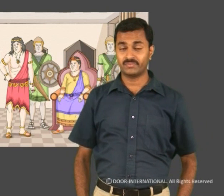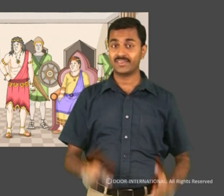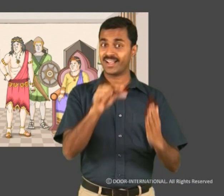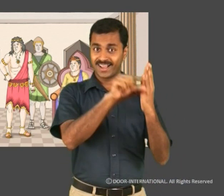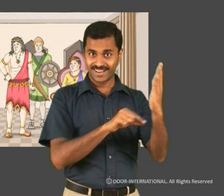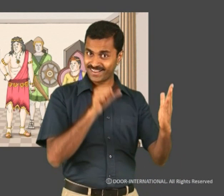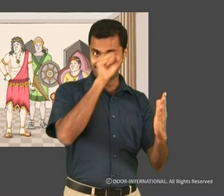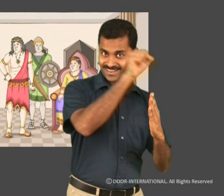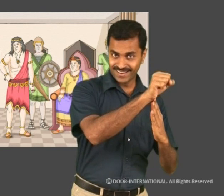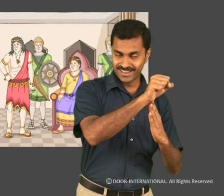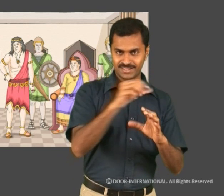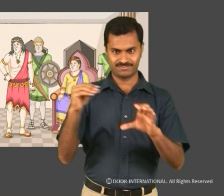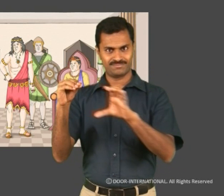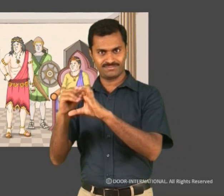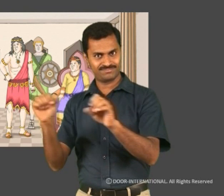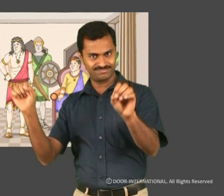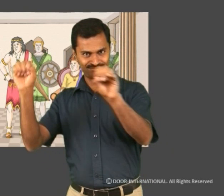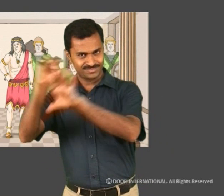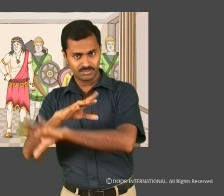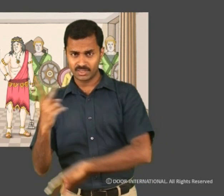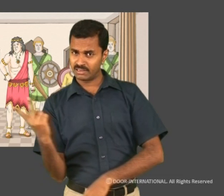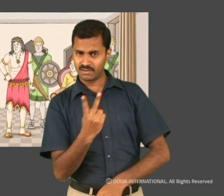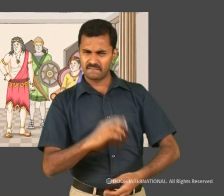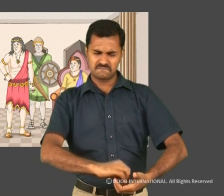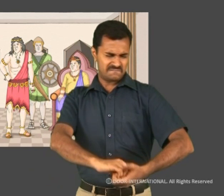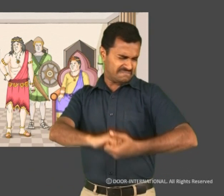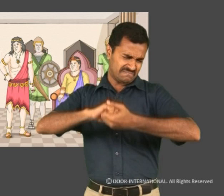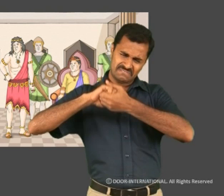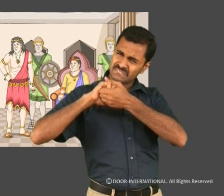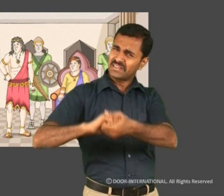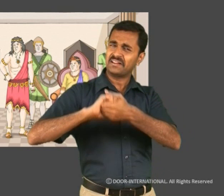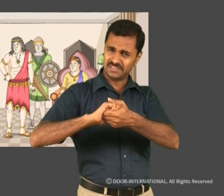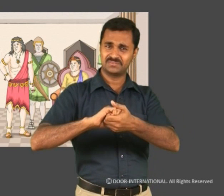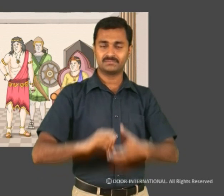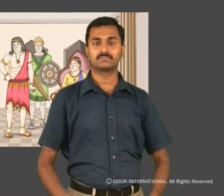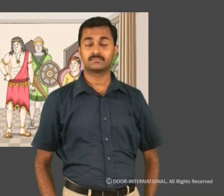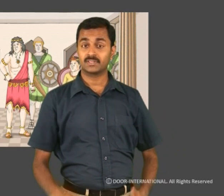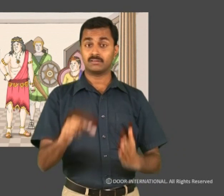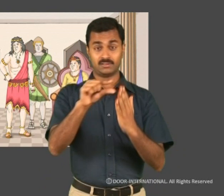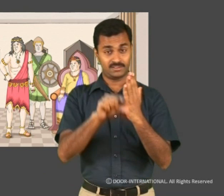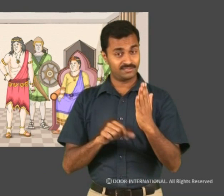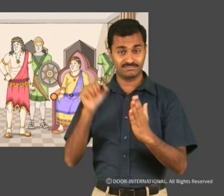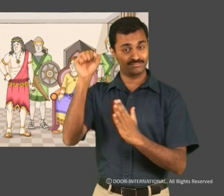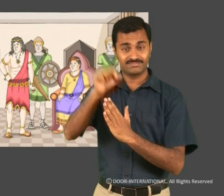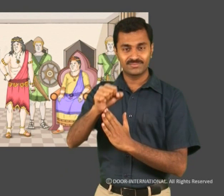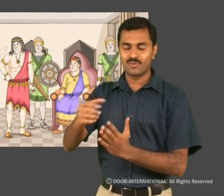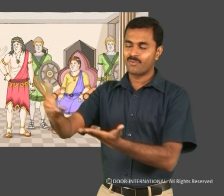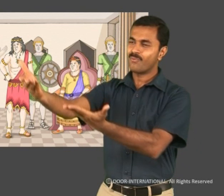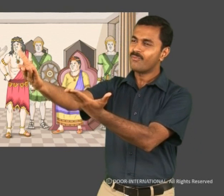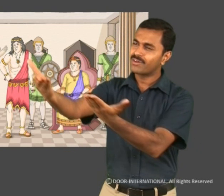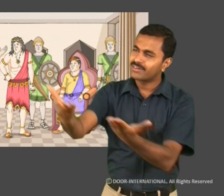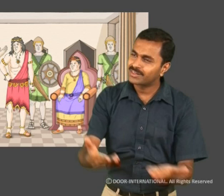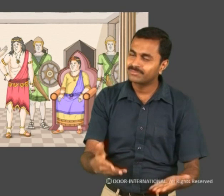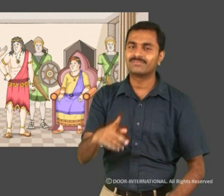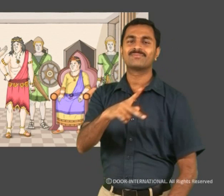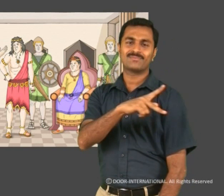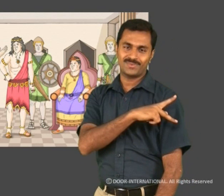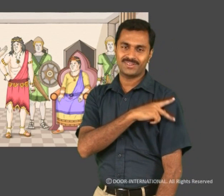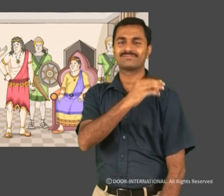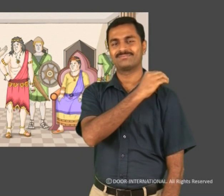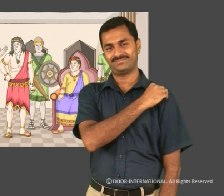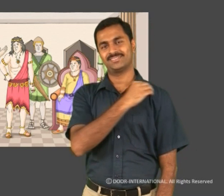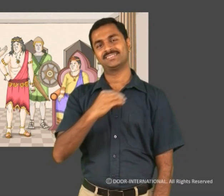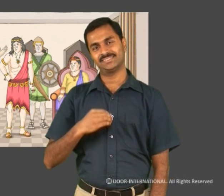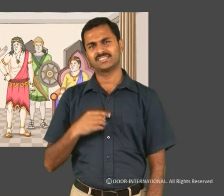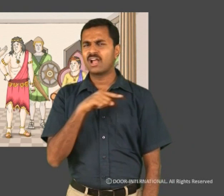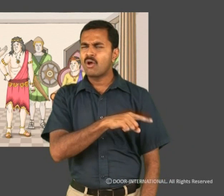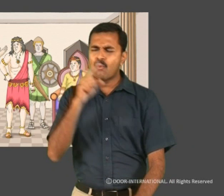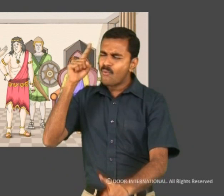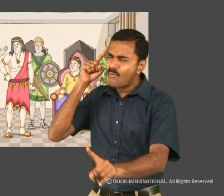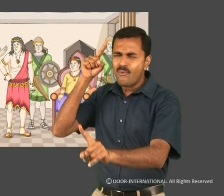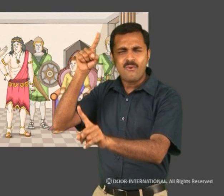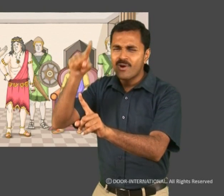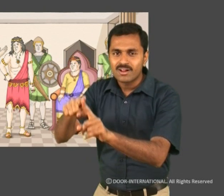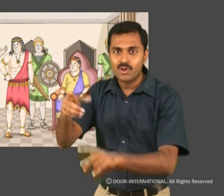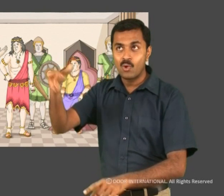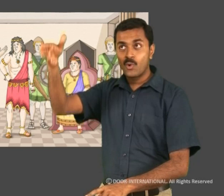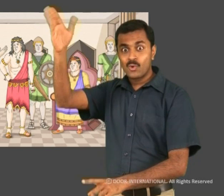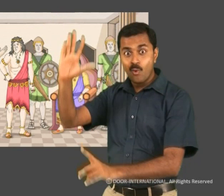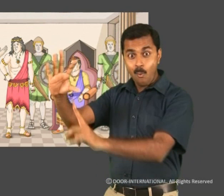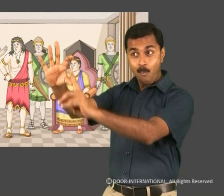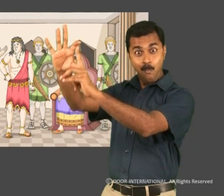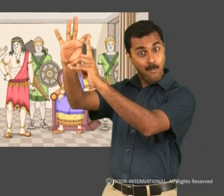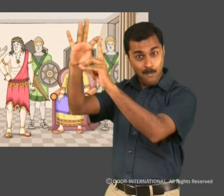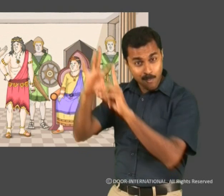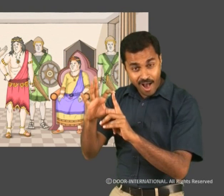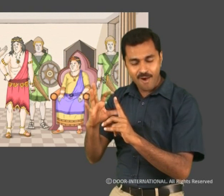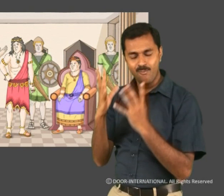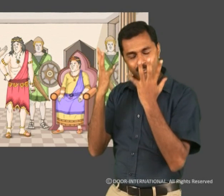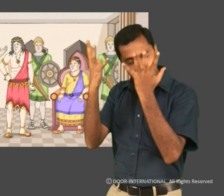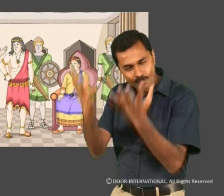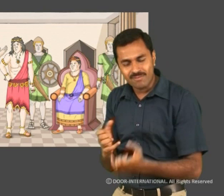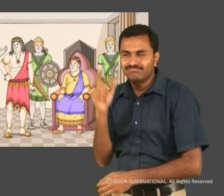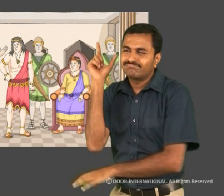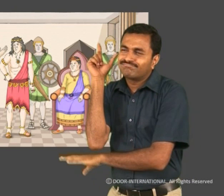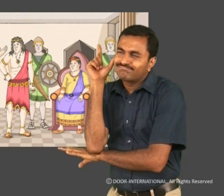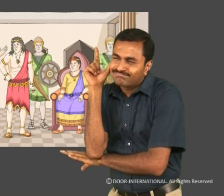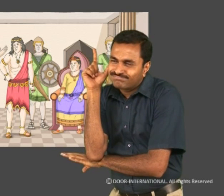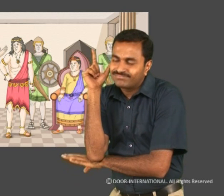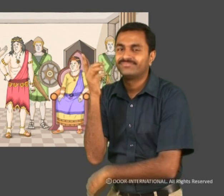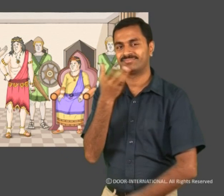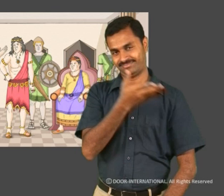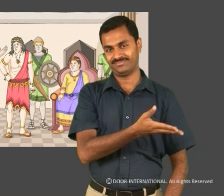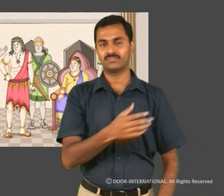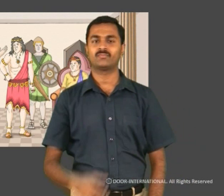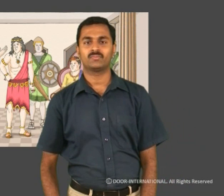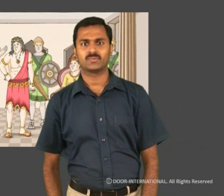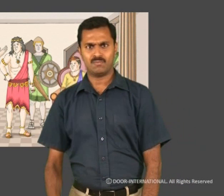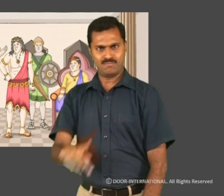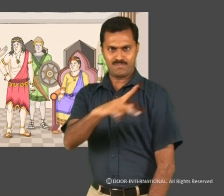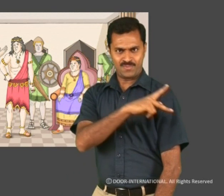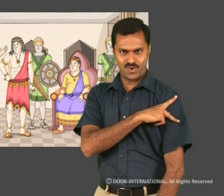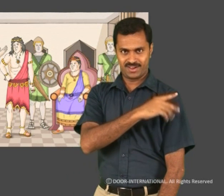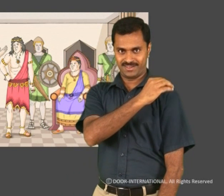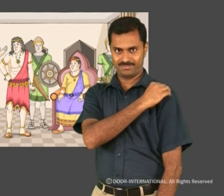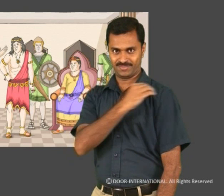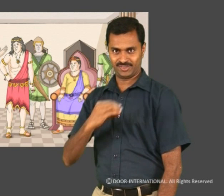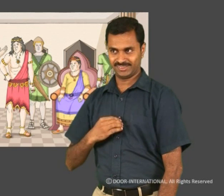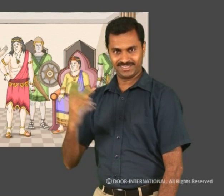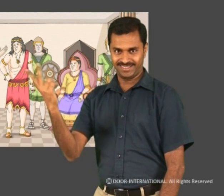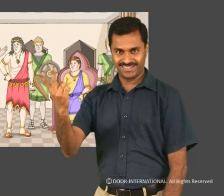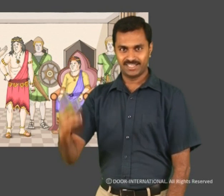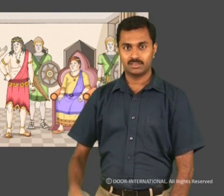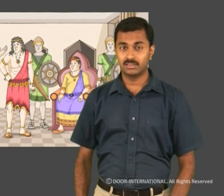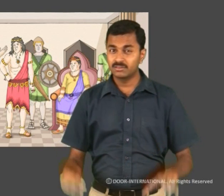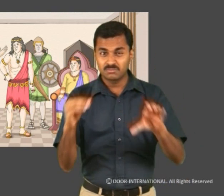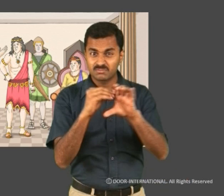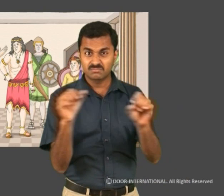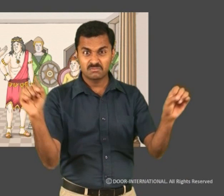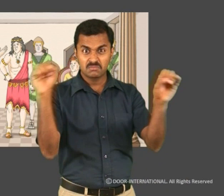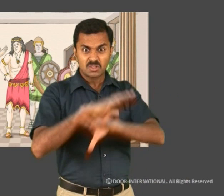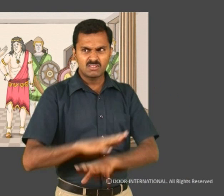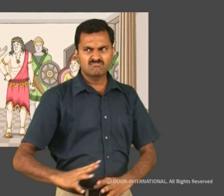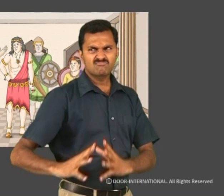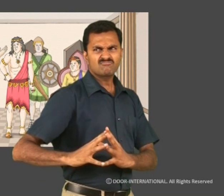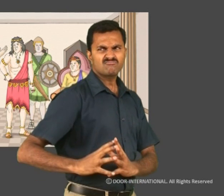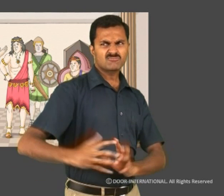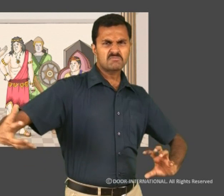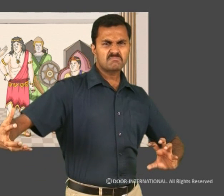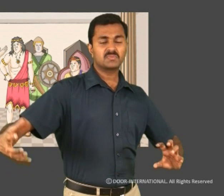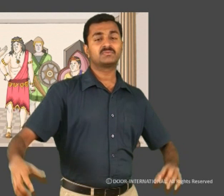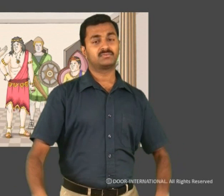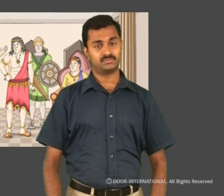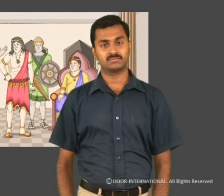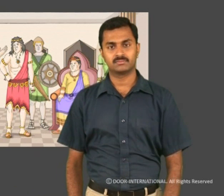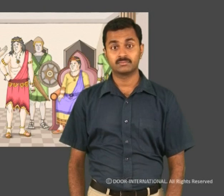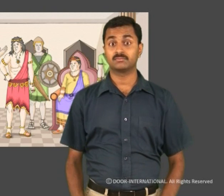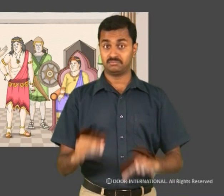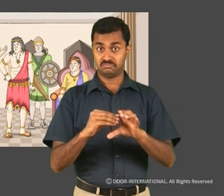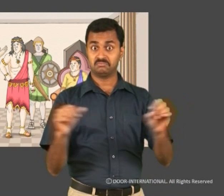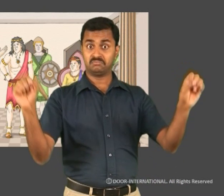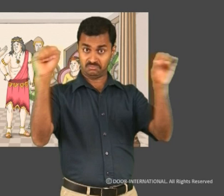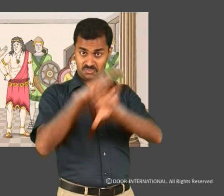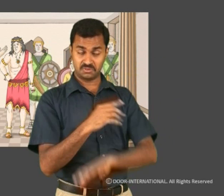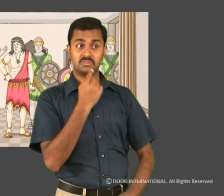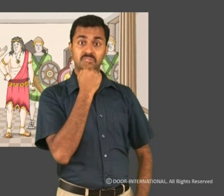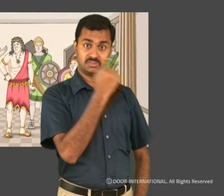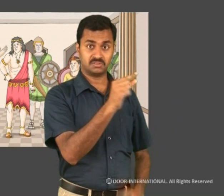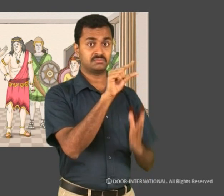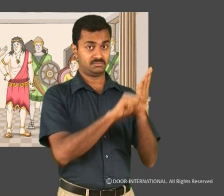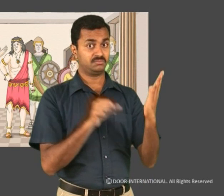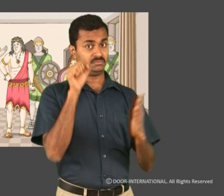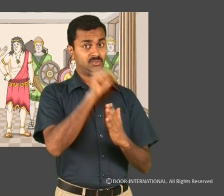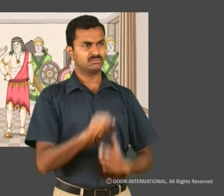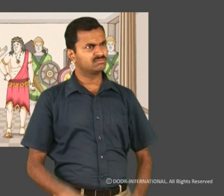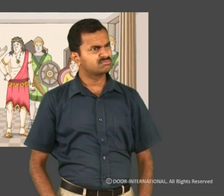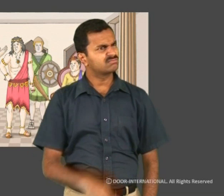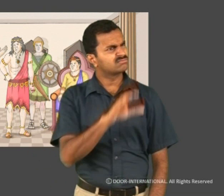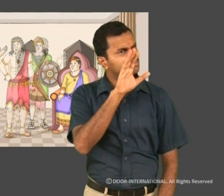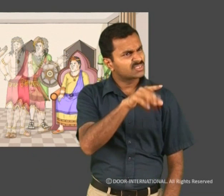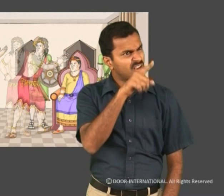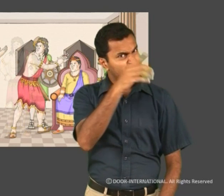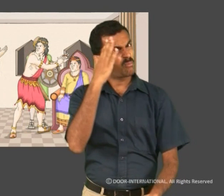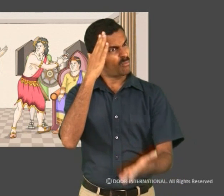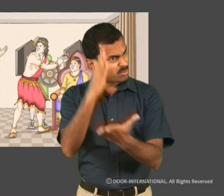But Elymas the sorcerer (for that is what his name means) opposed them and tried to turn the proconsul from the faith.